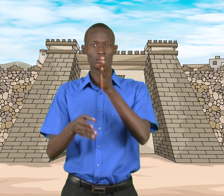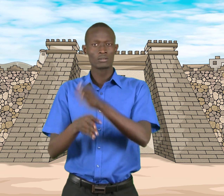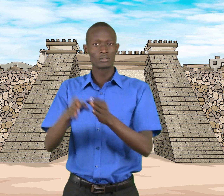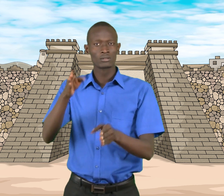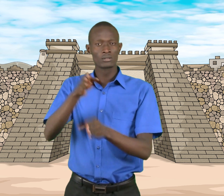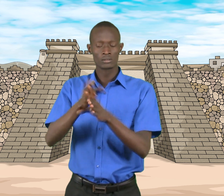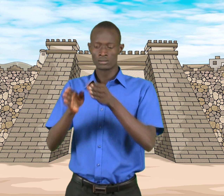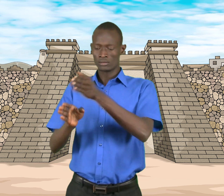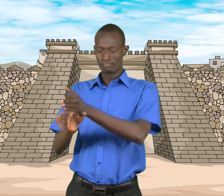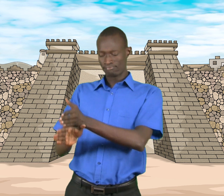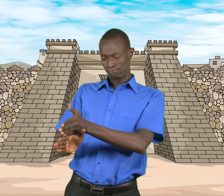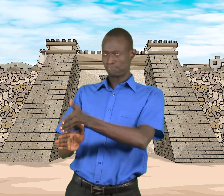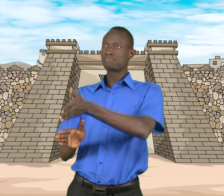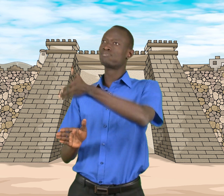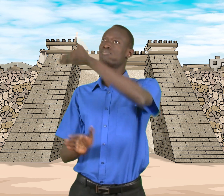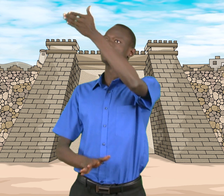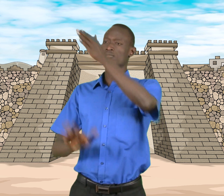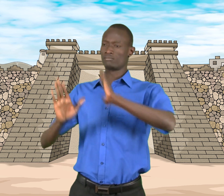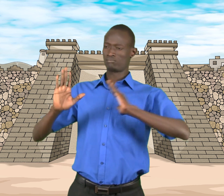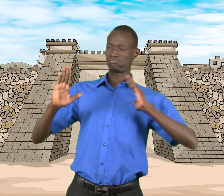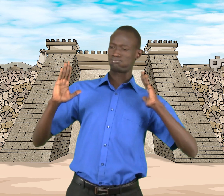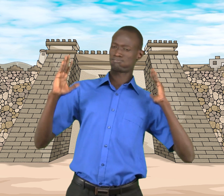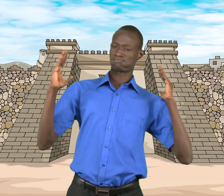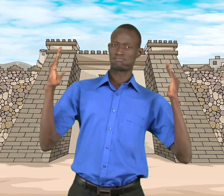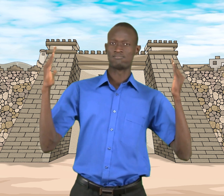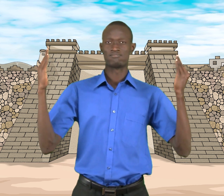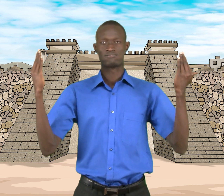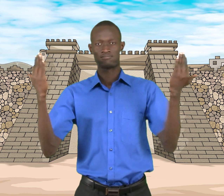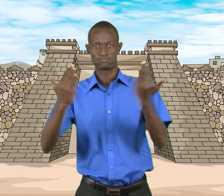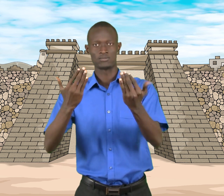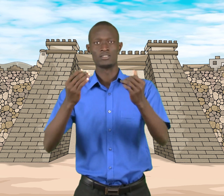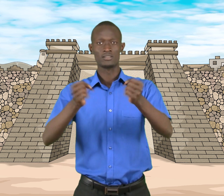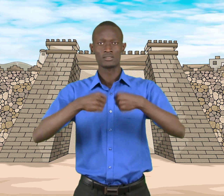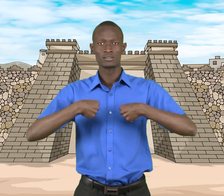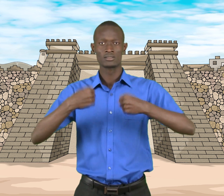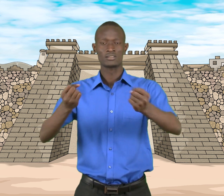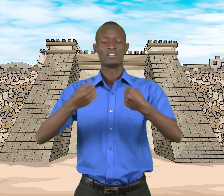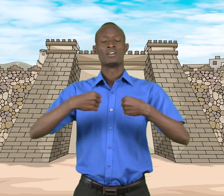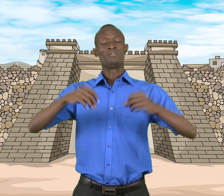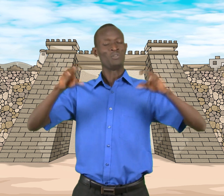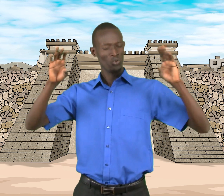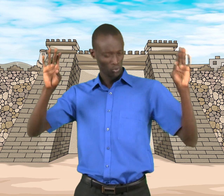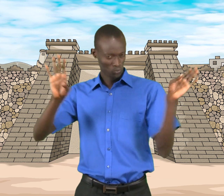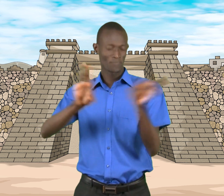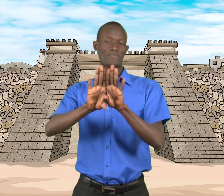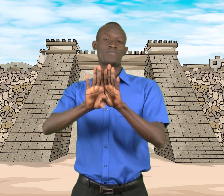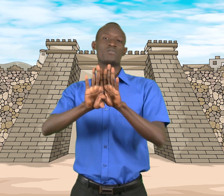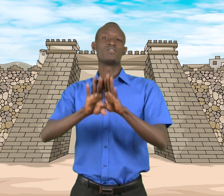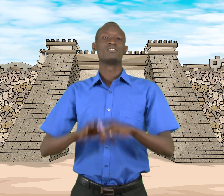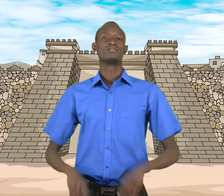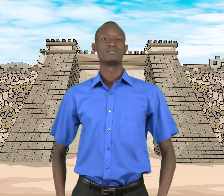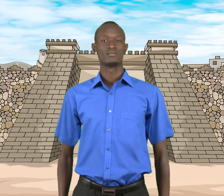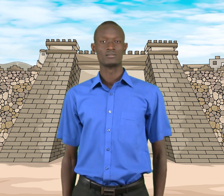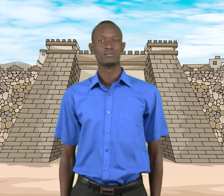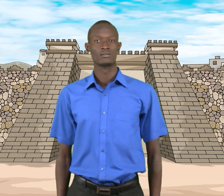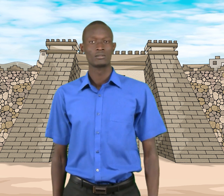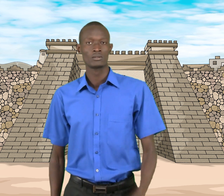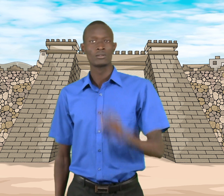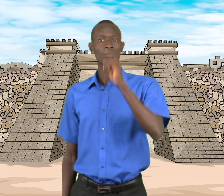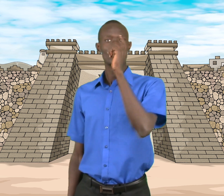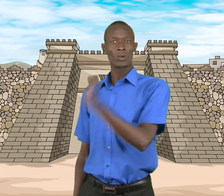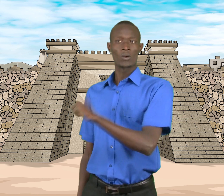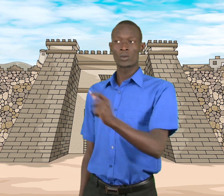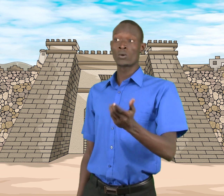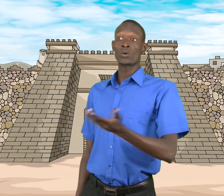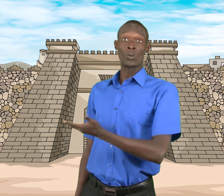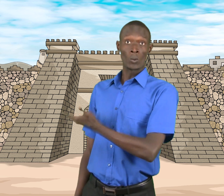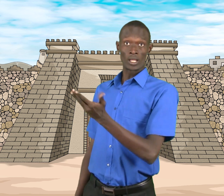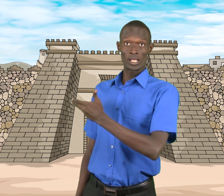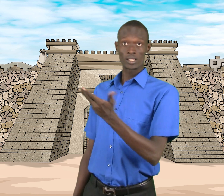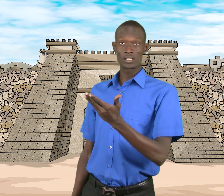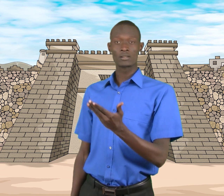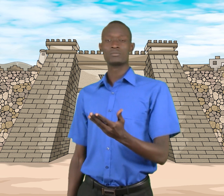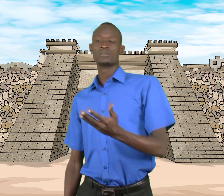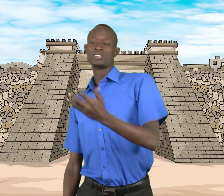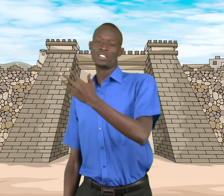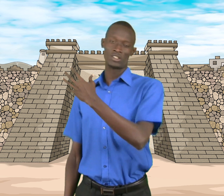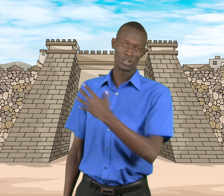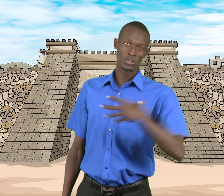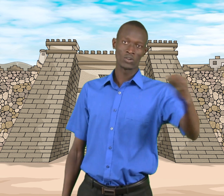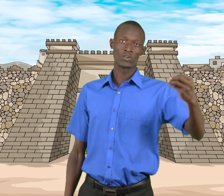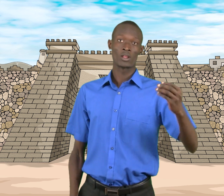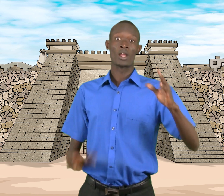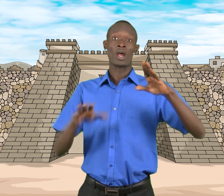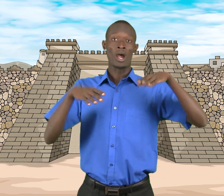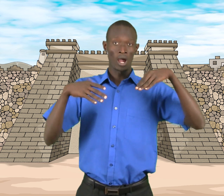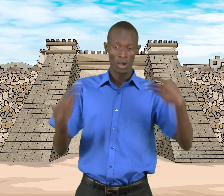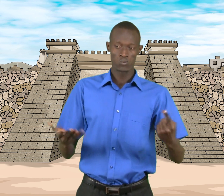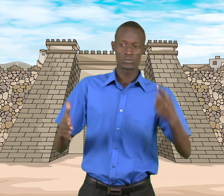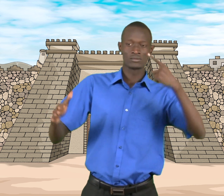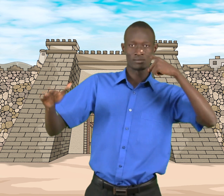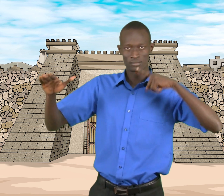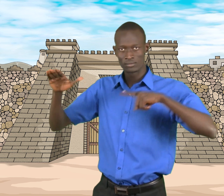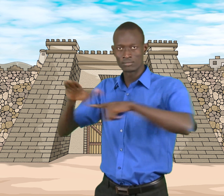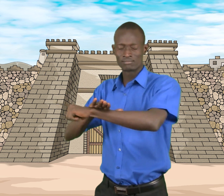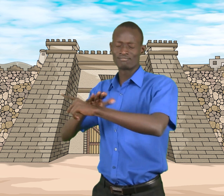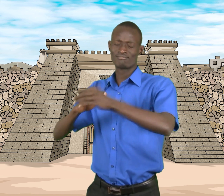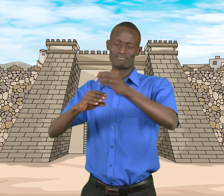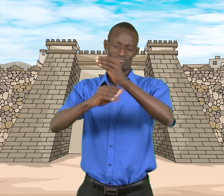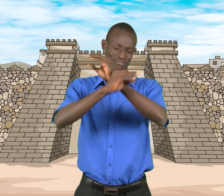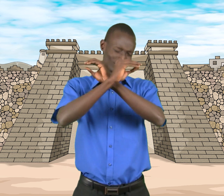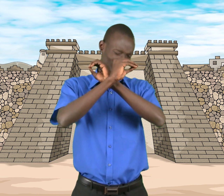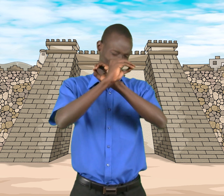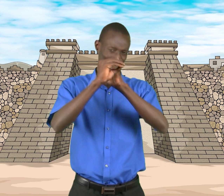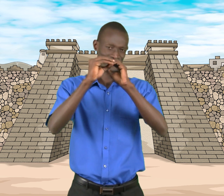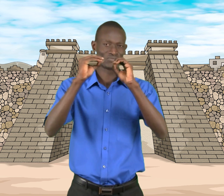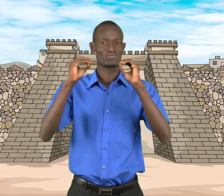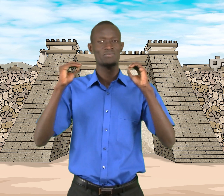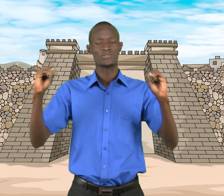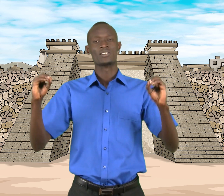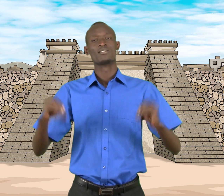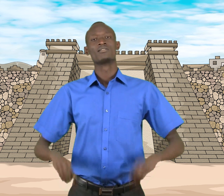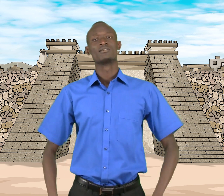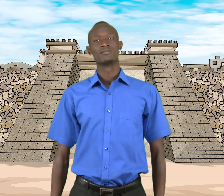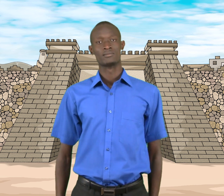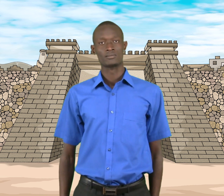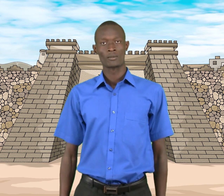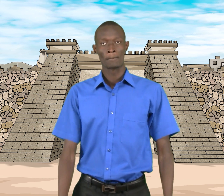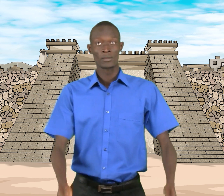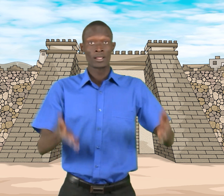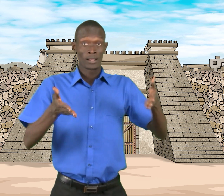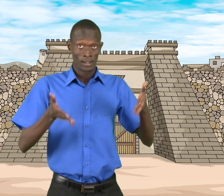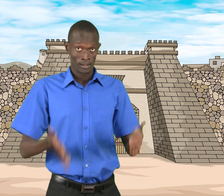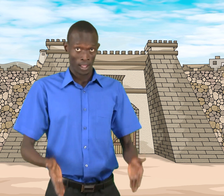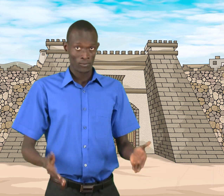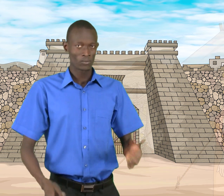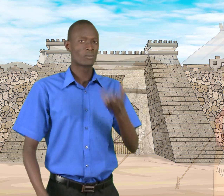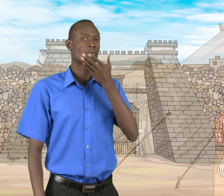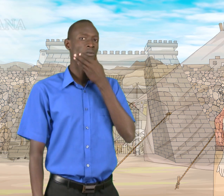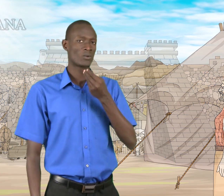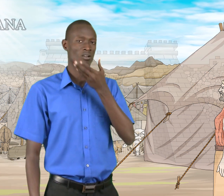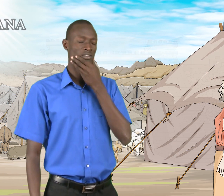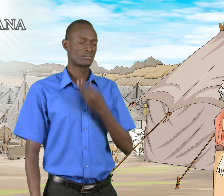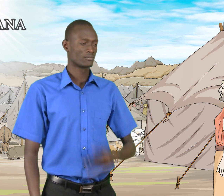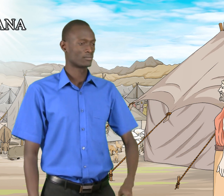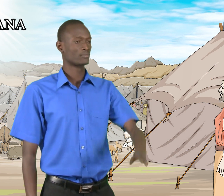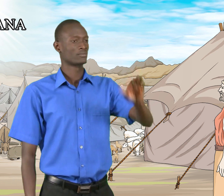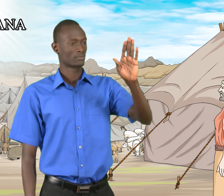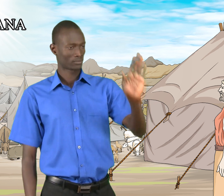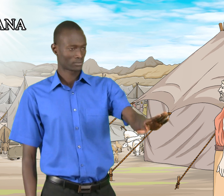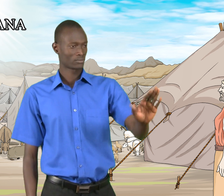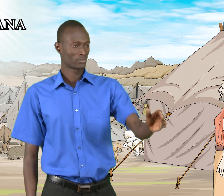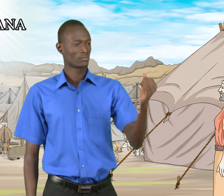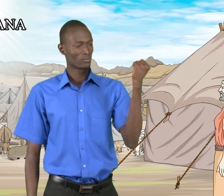No one went out and no one came in.